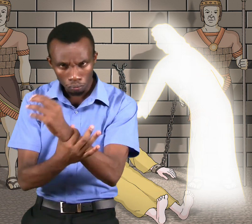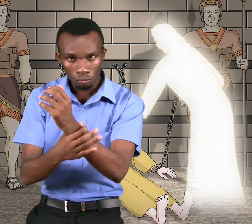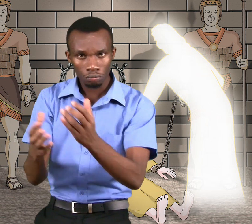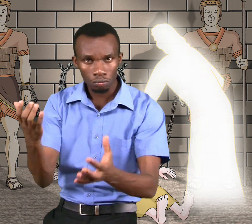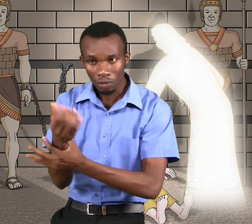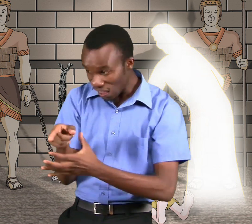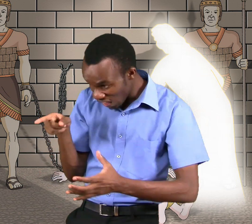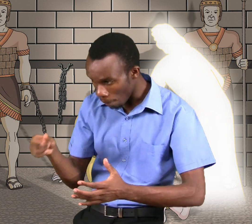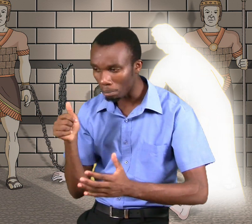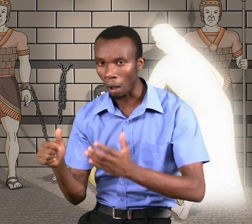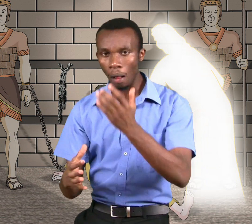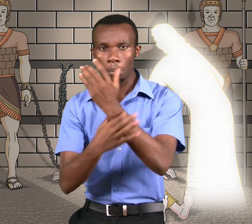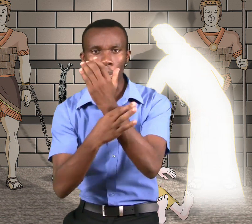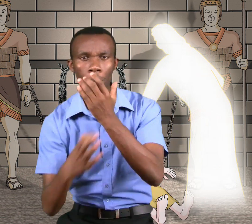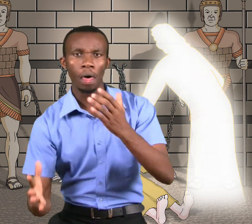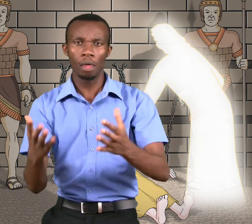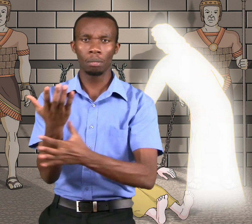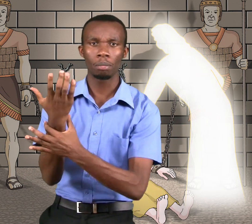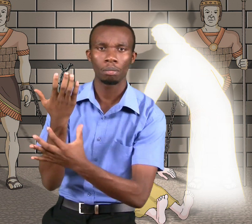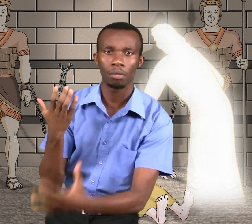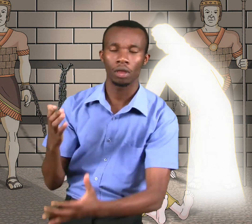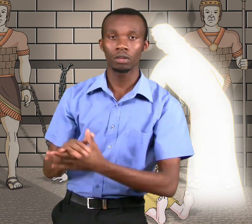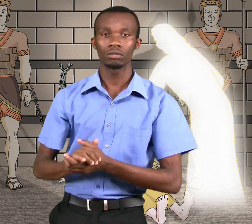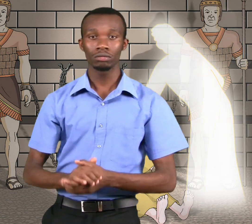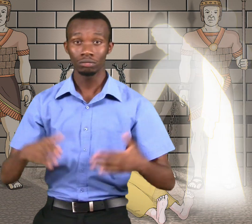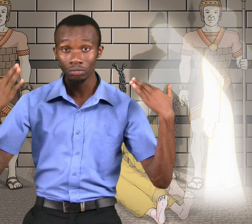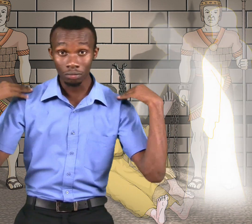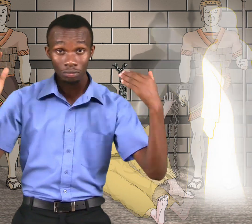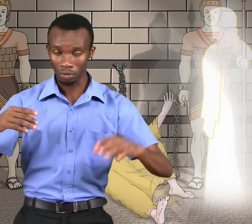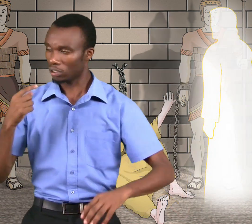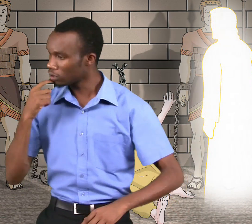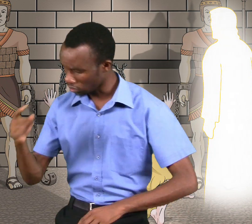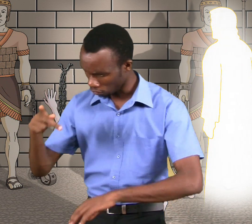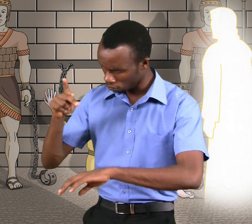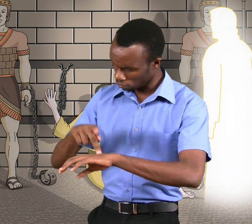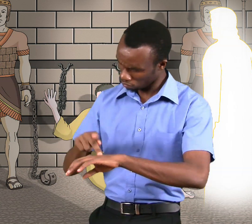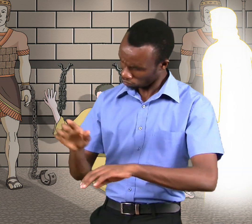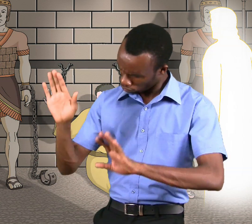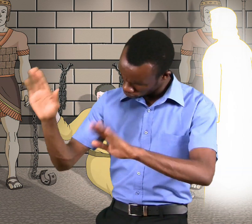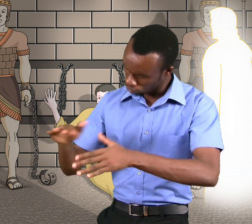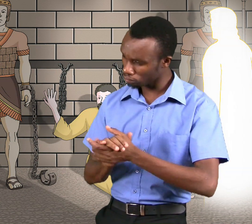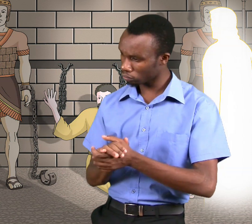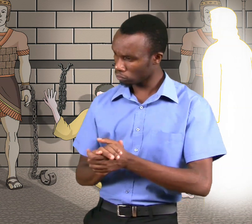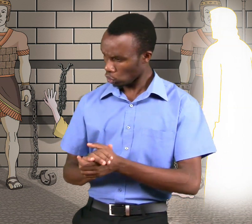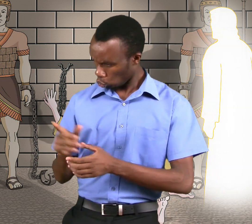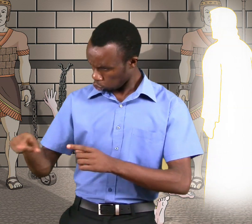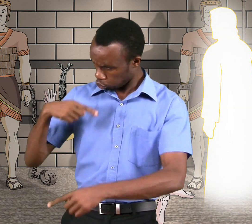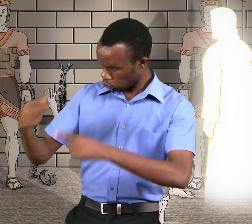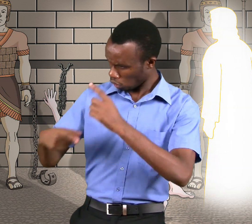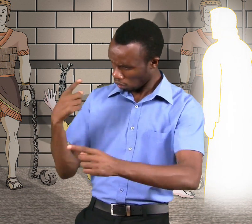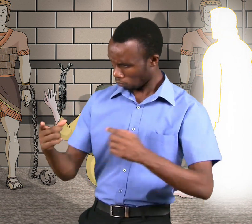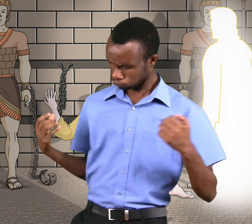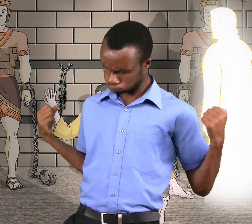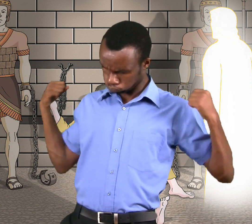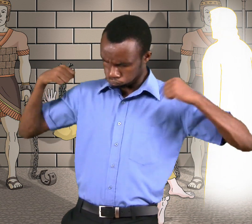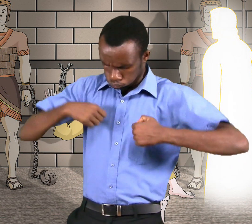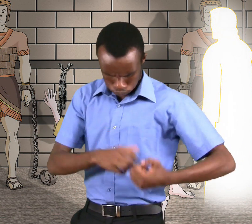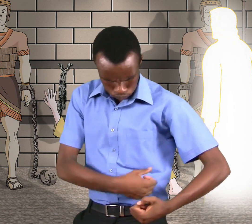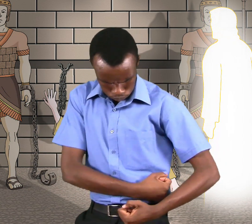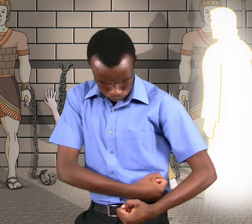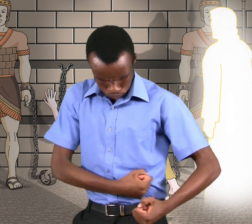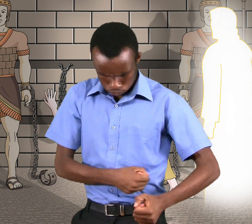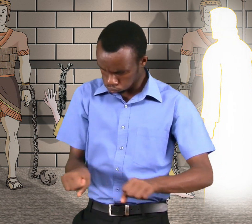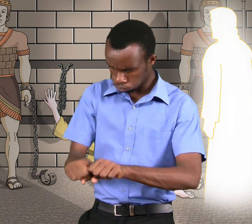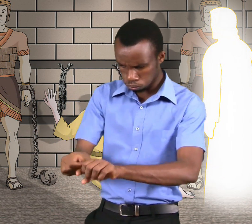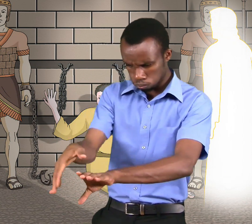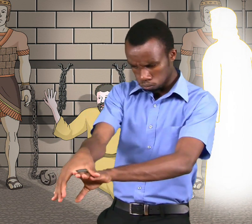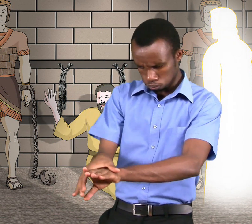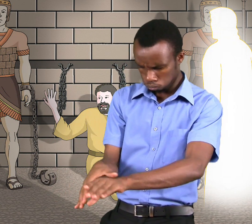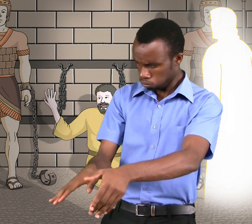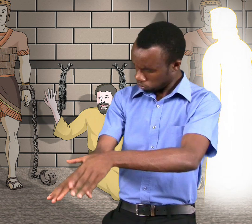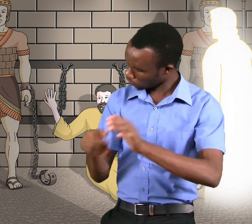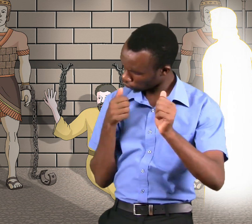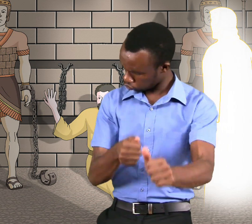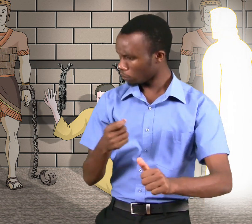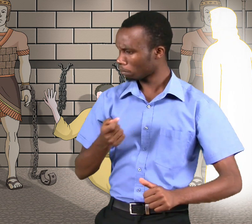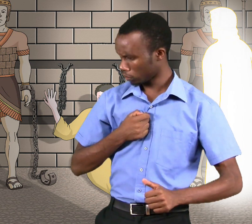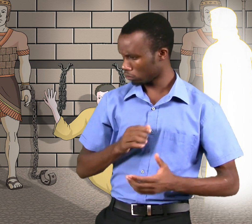And the chains fell off his wrists.